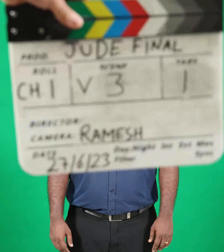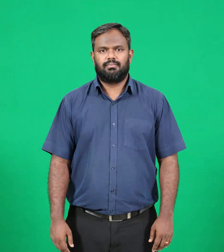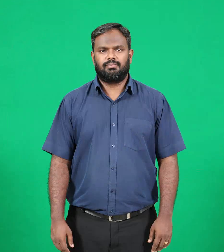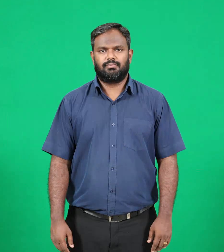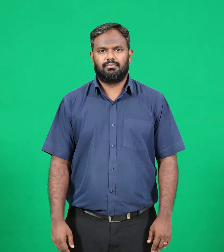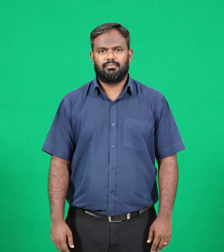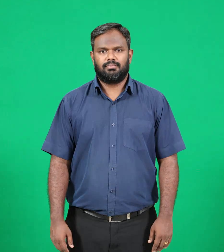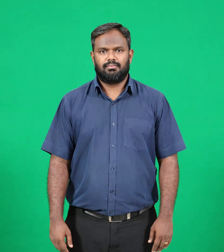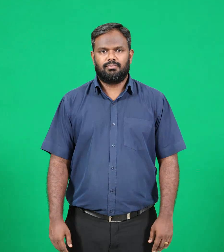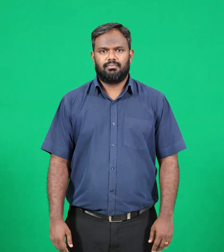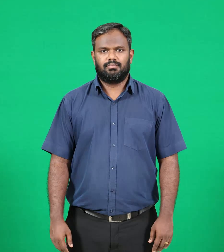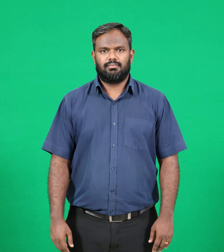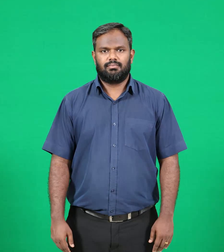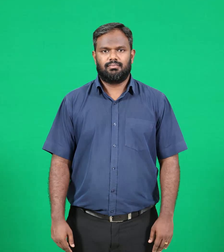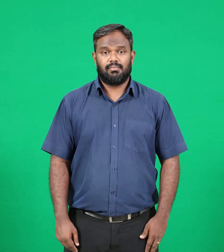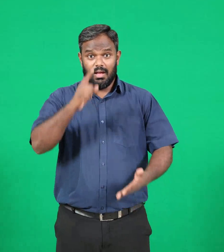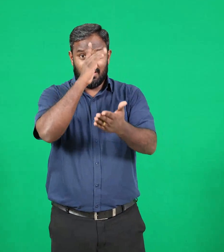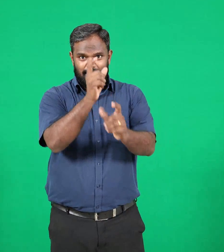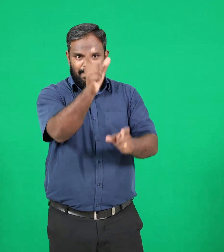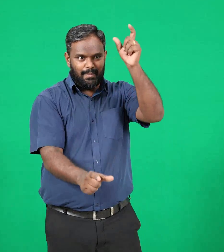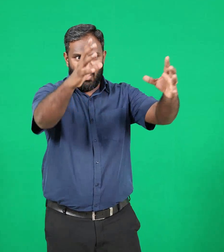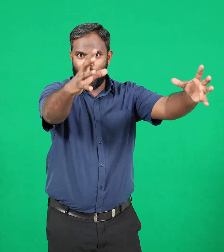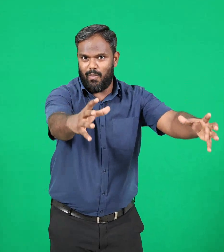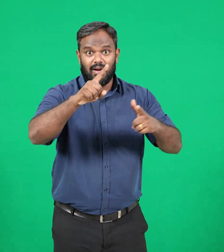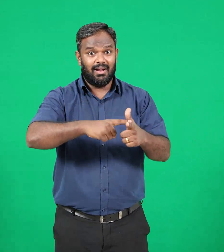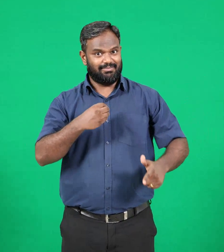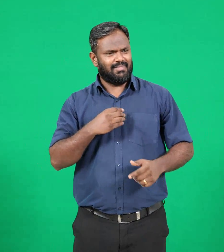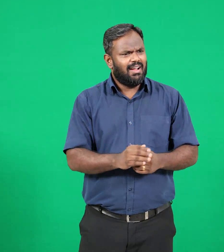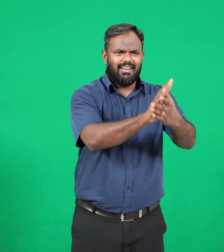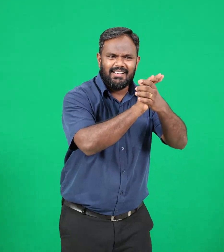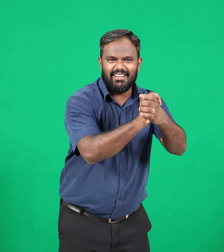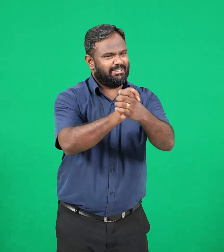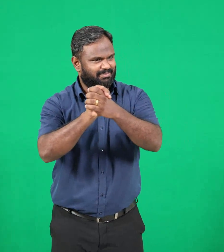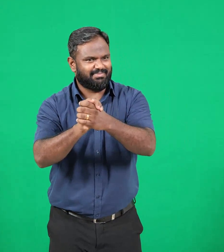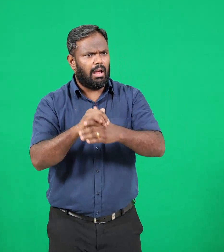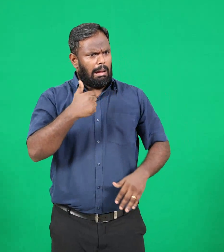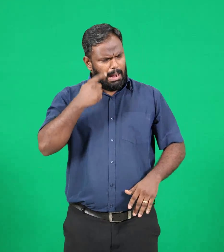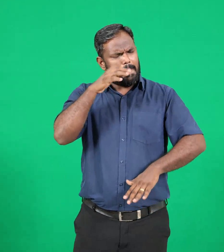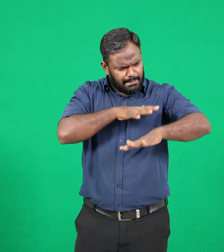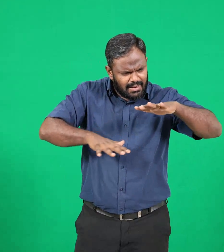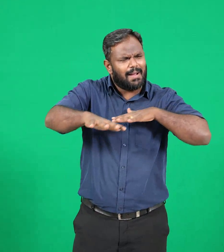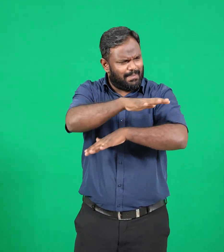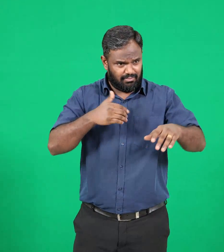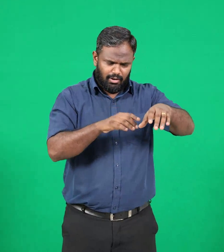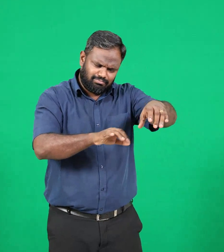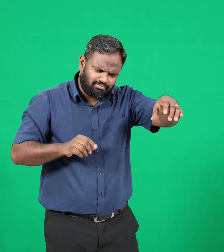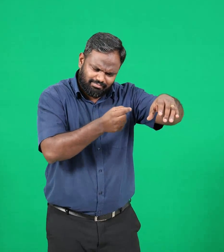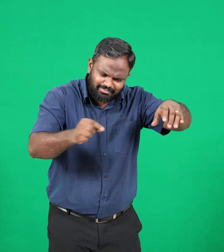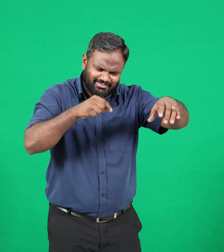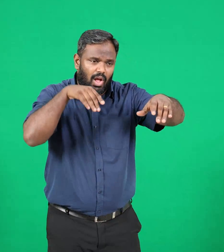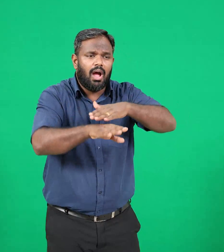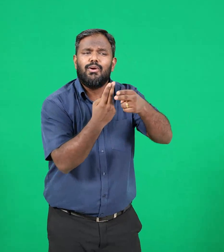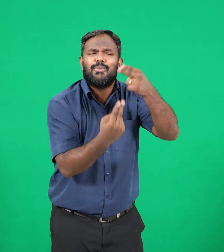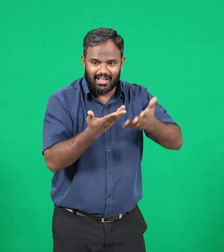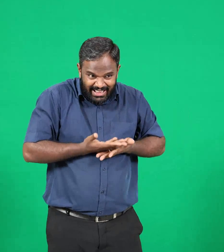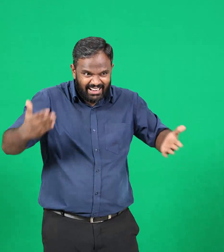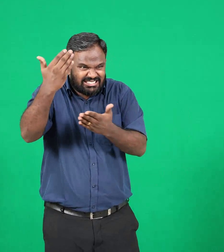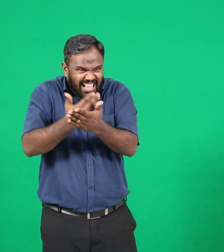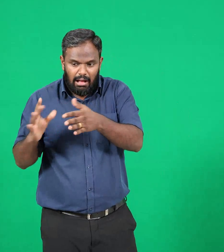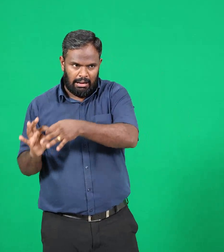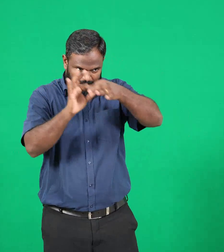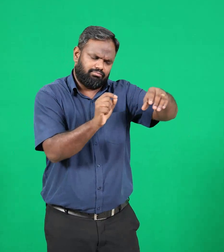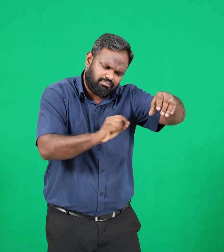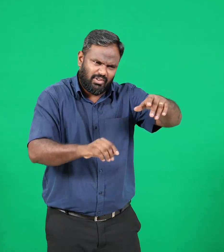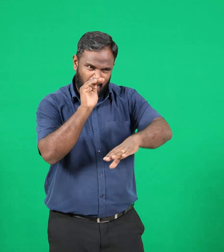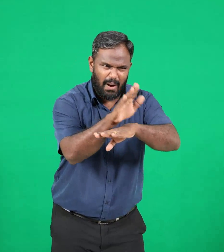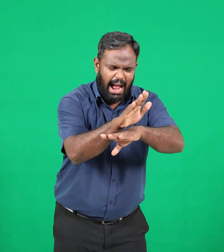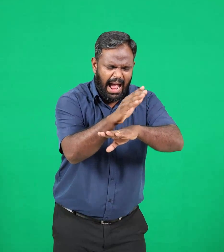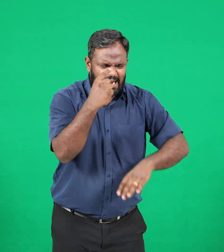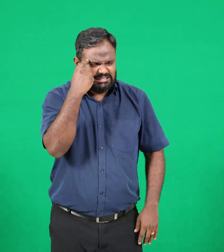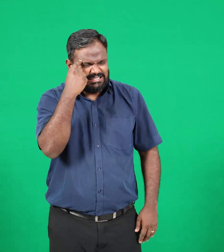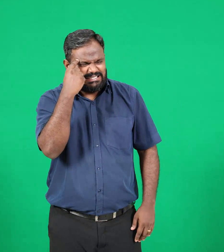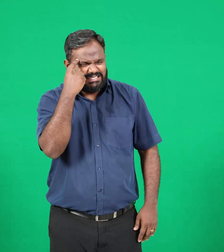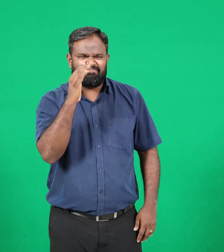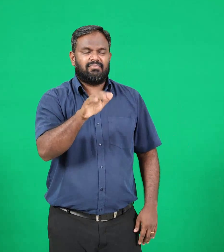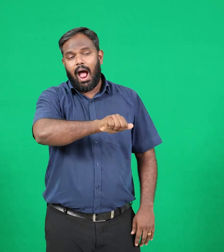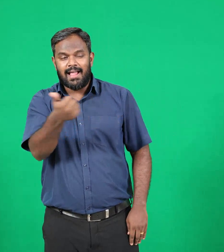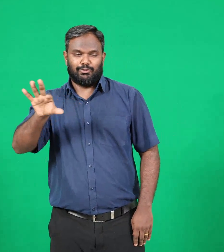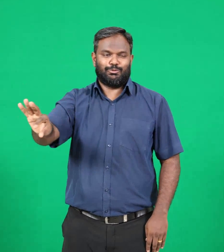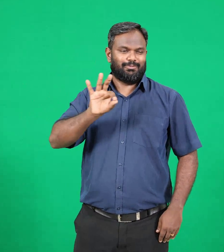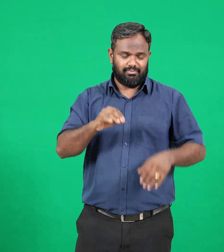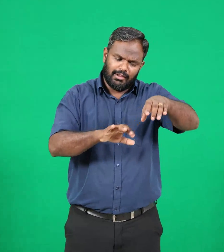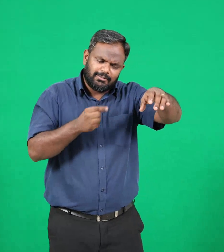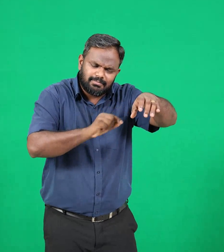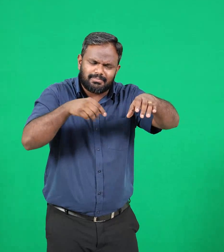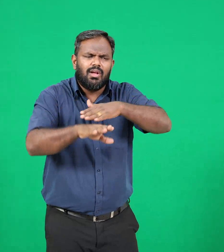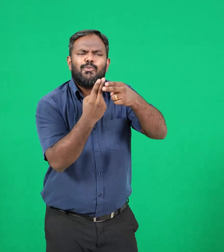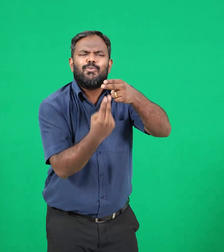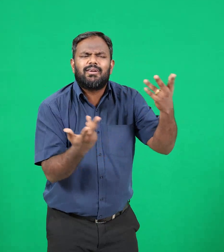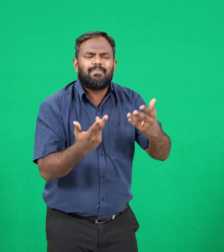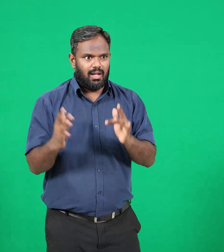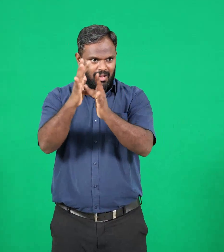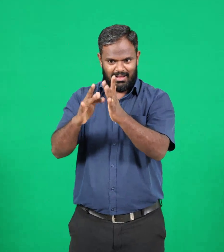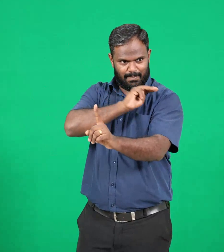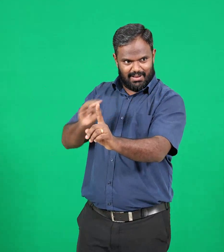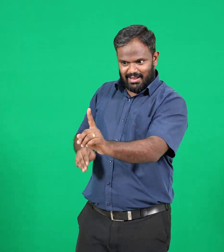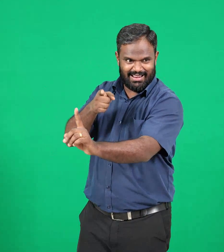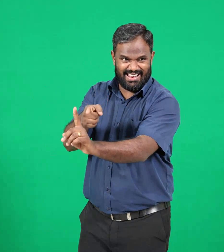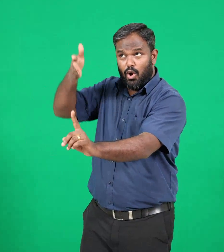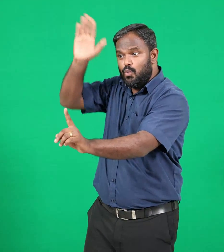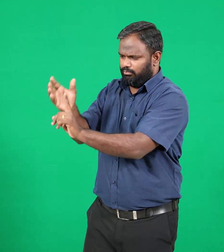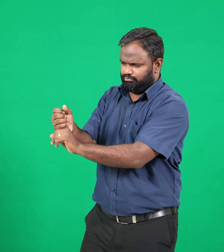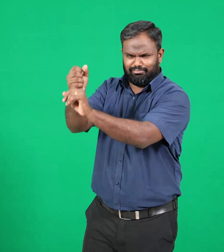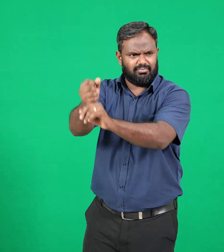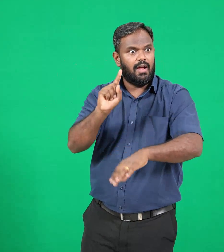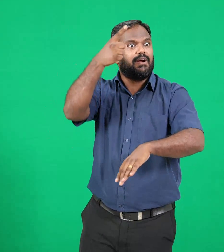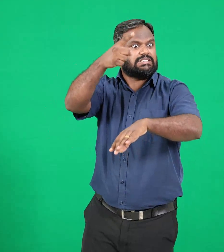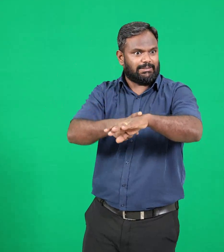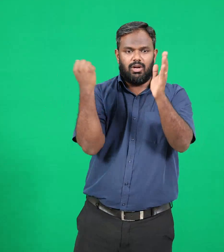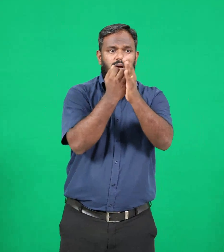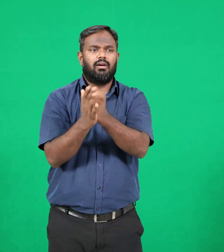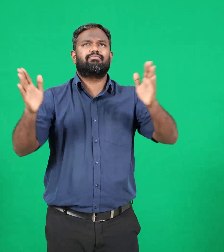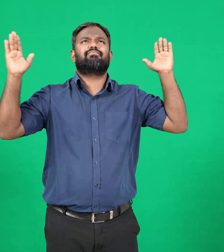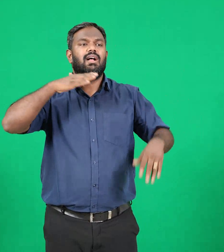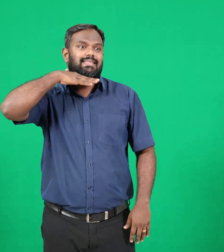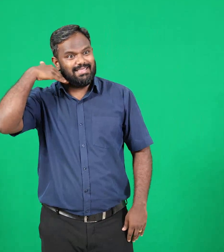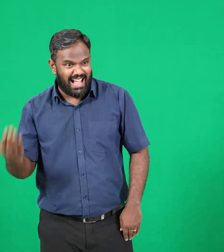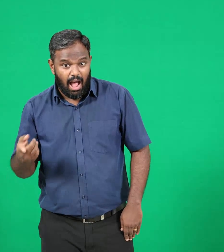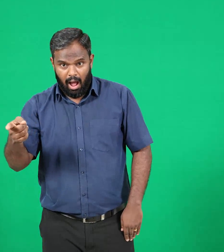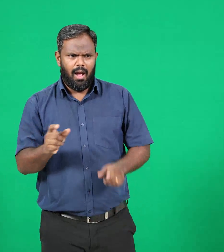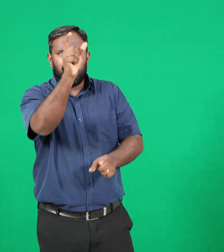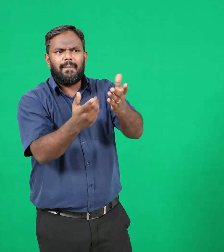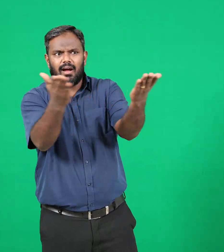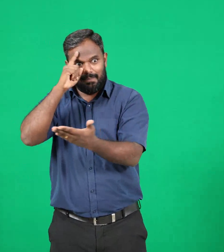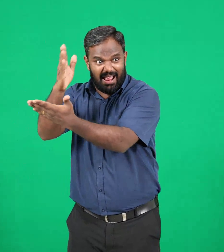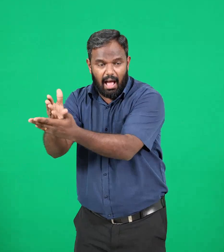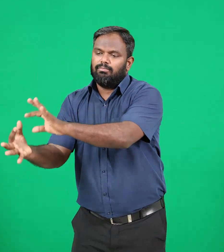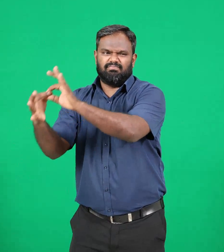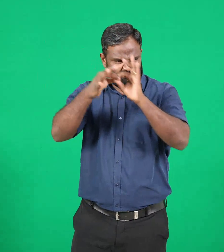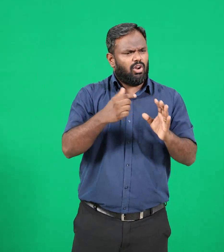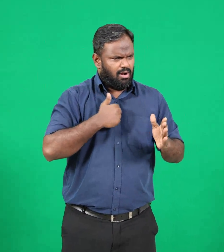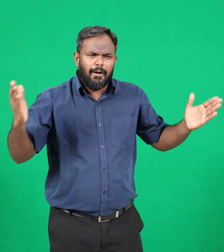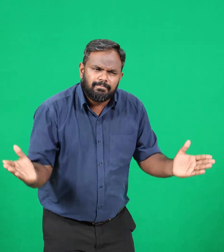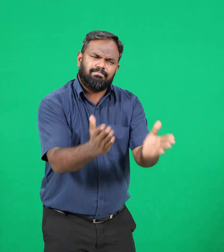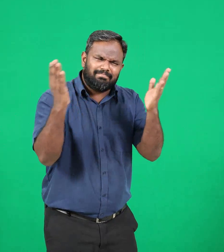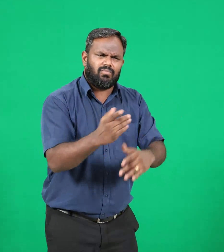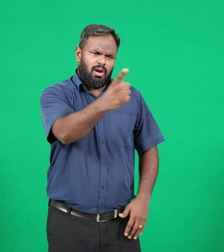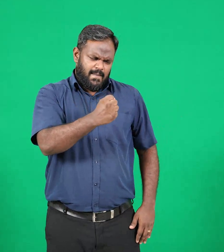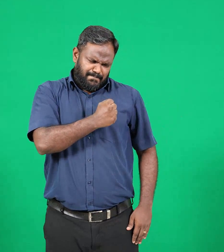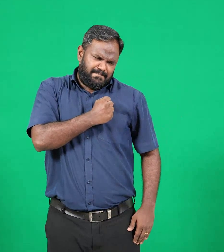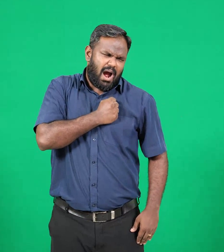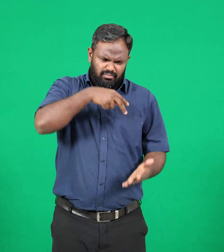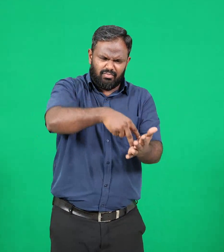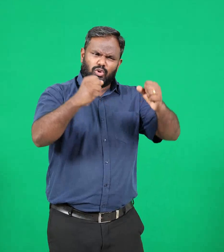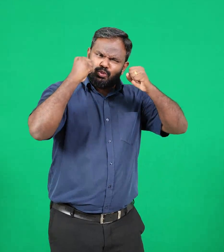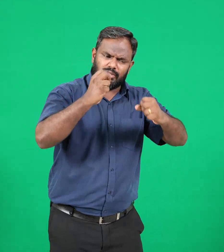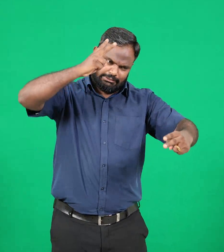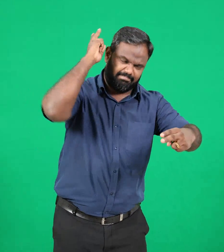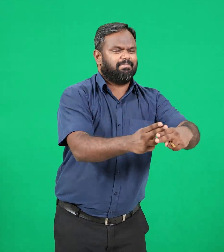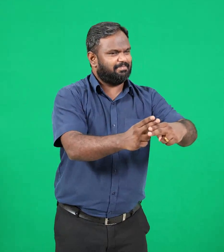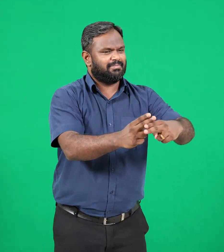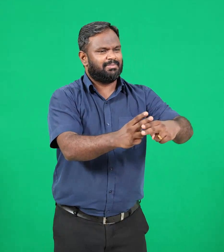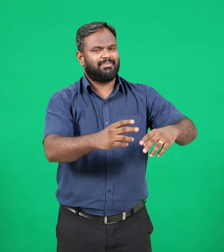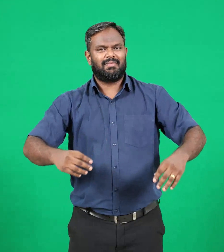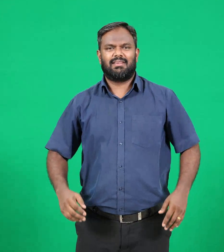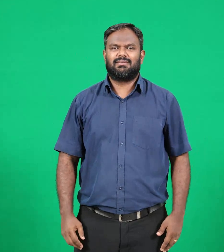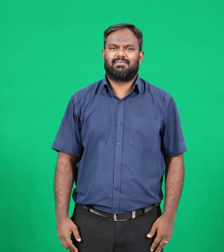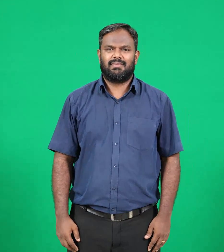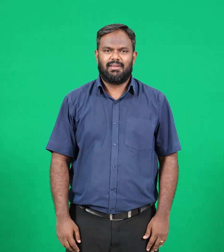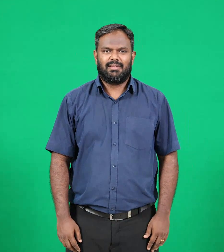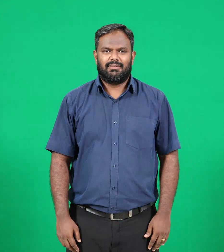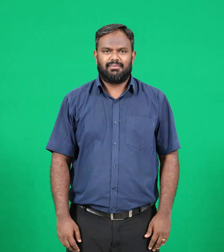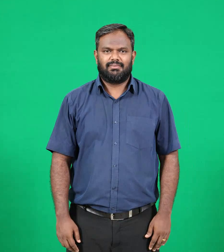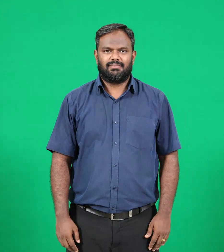Beloved, although I made every effort to write to you about the salvation we share, I felt it necessary to write and urge you to contend earnestly for the faith entrusted once for all to the saints.